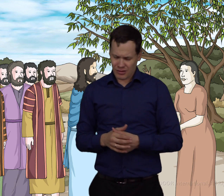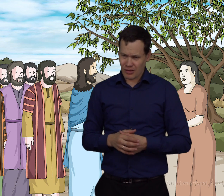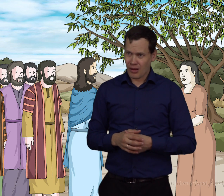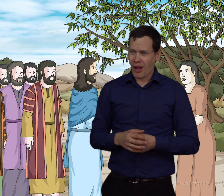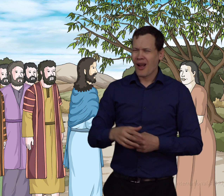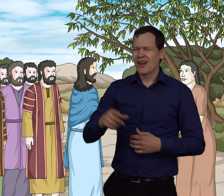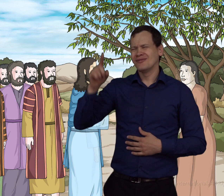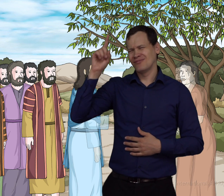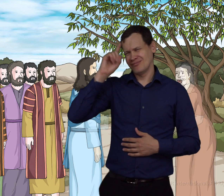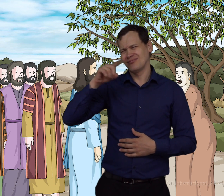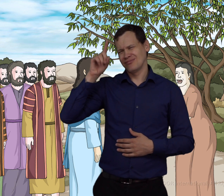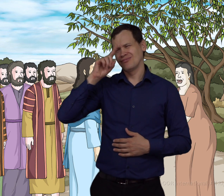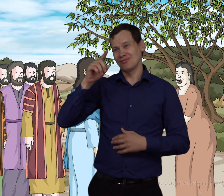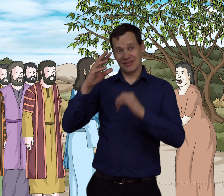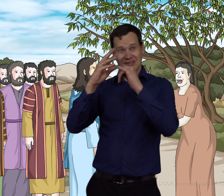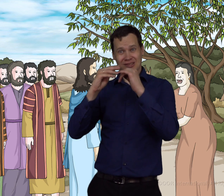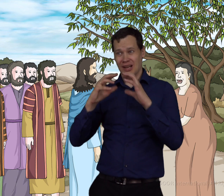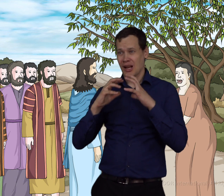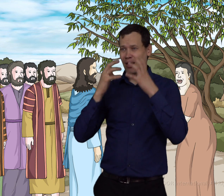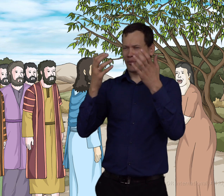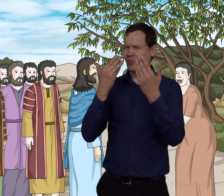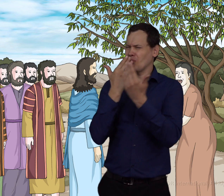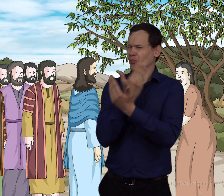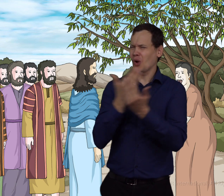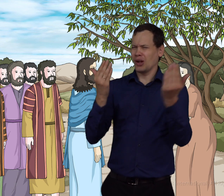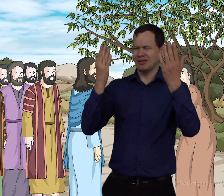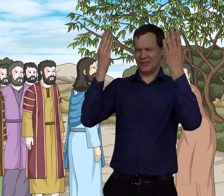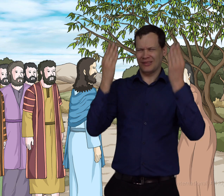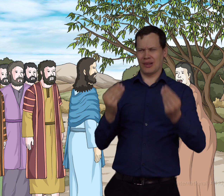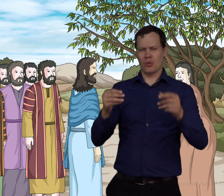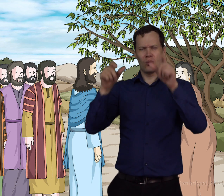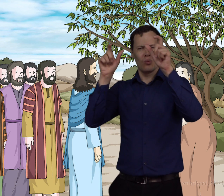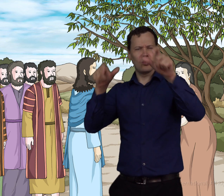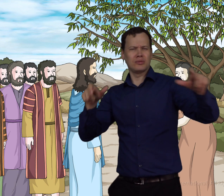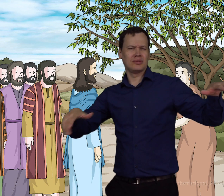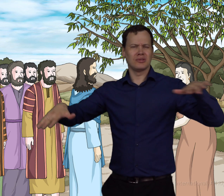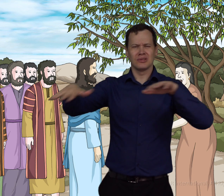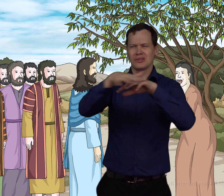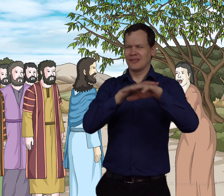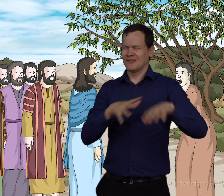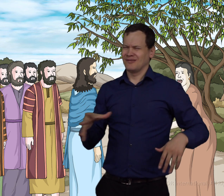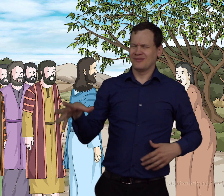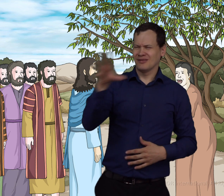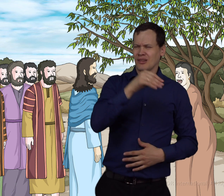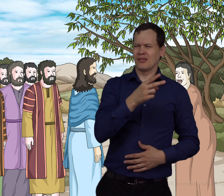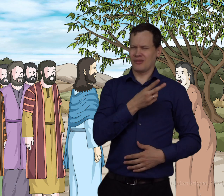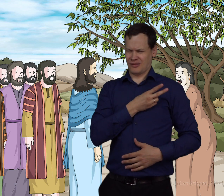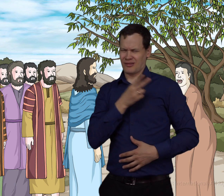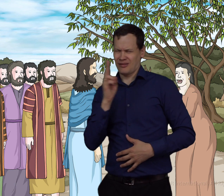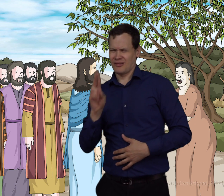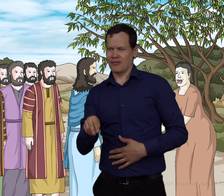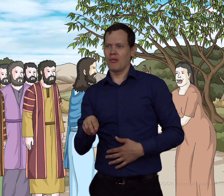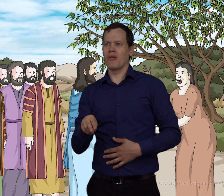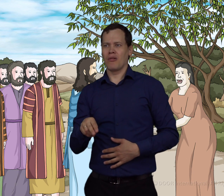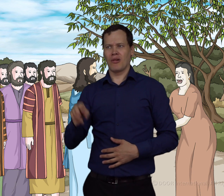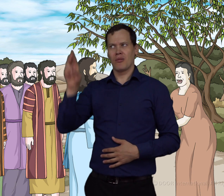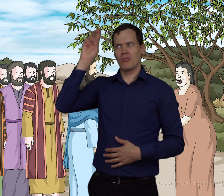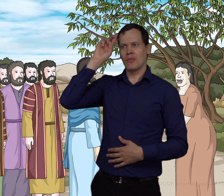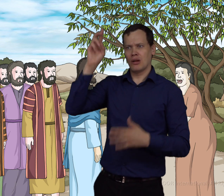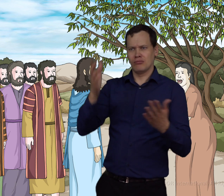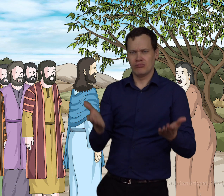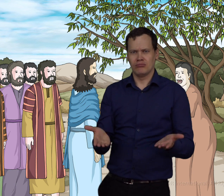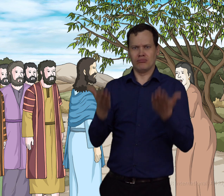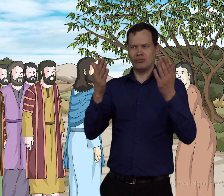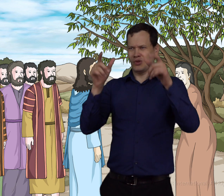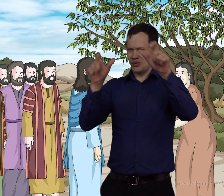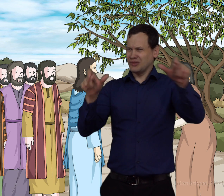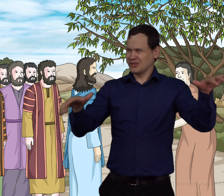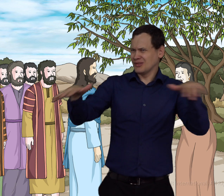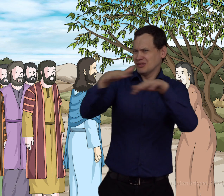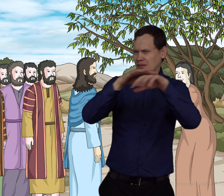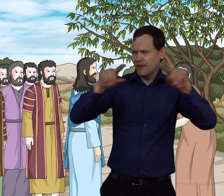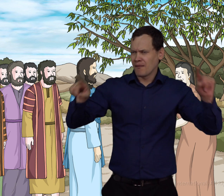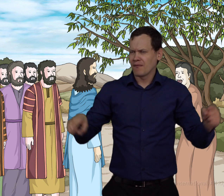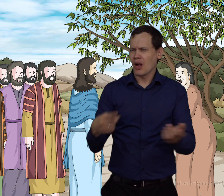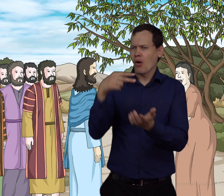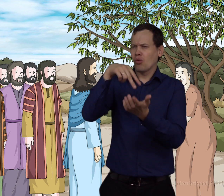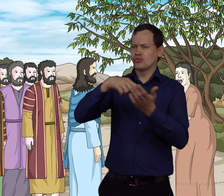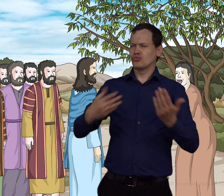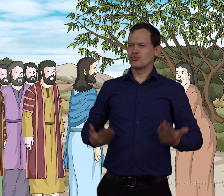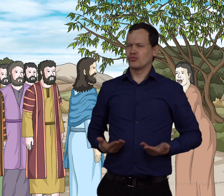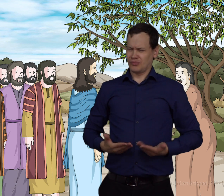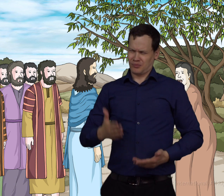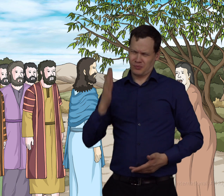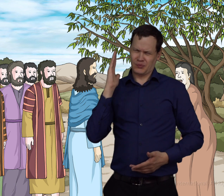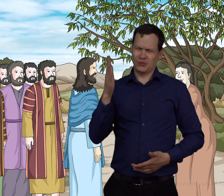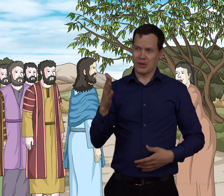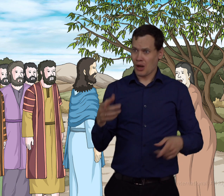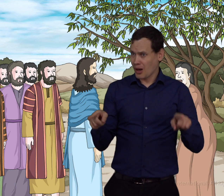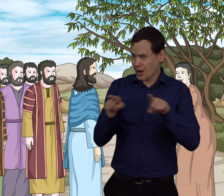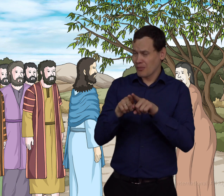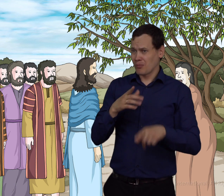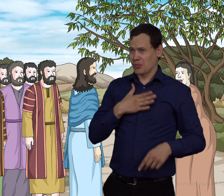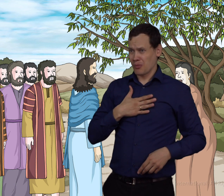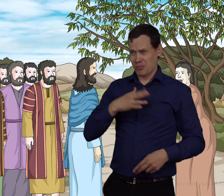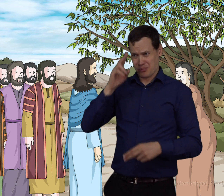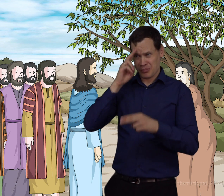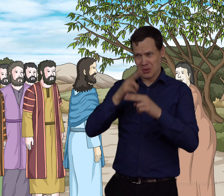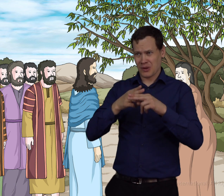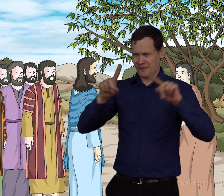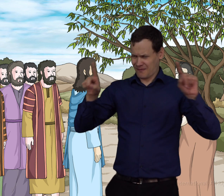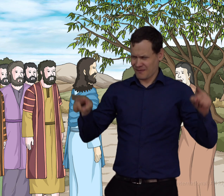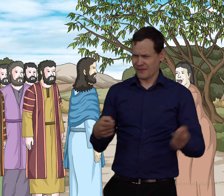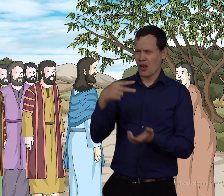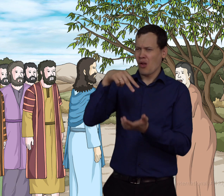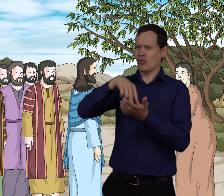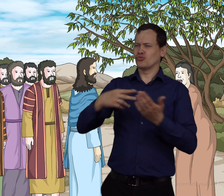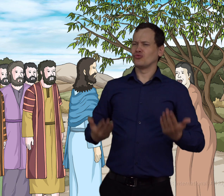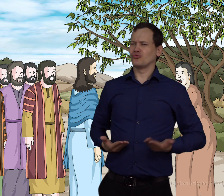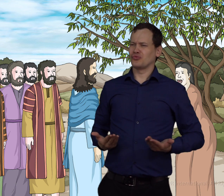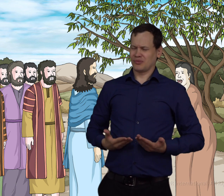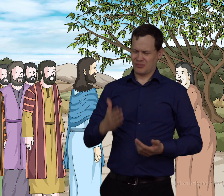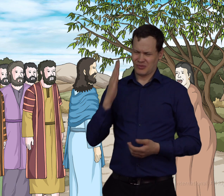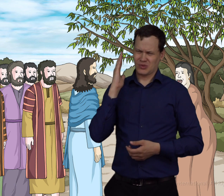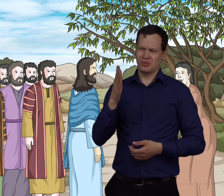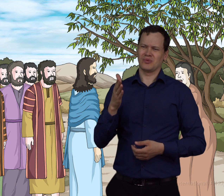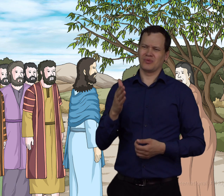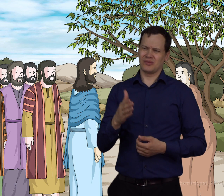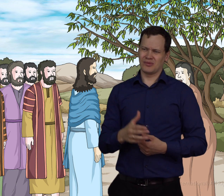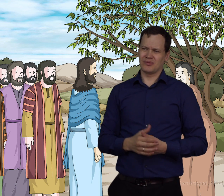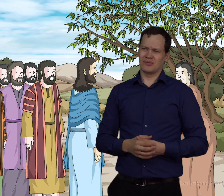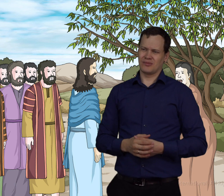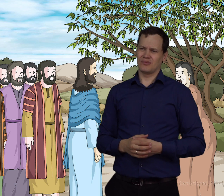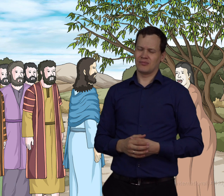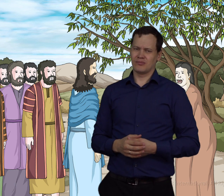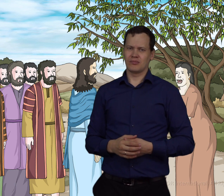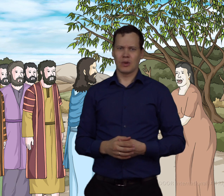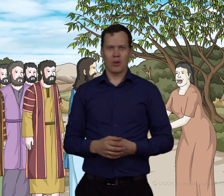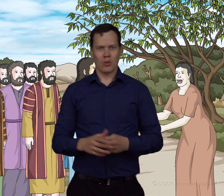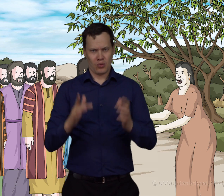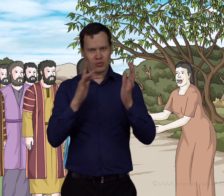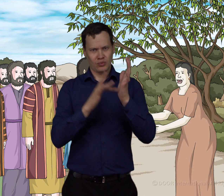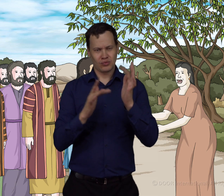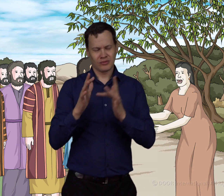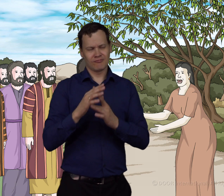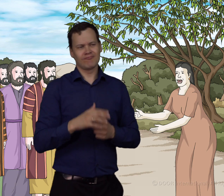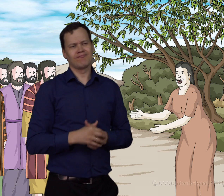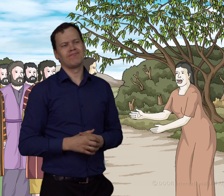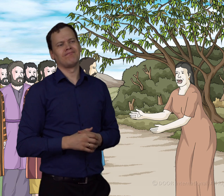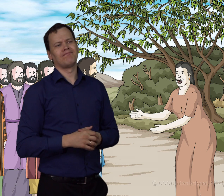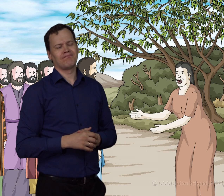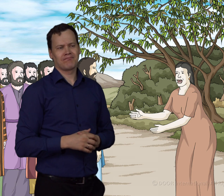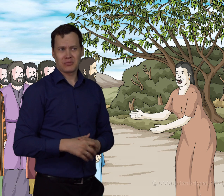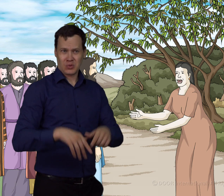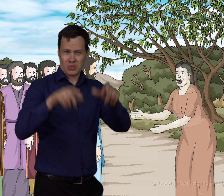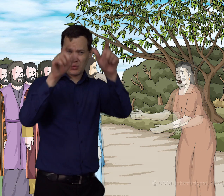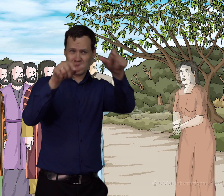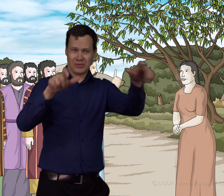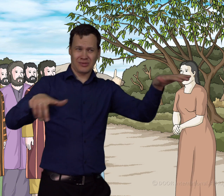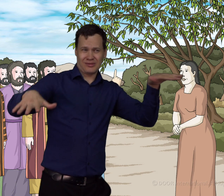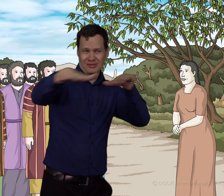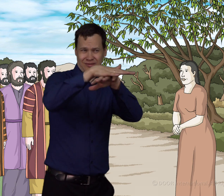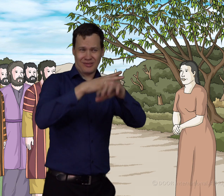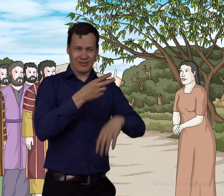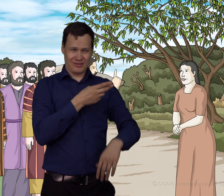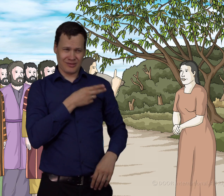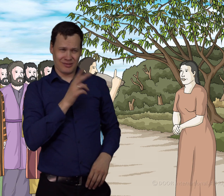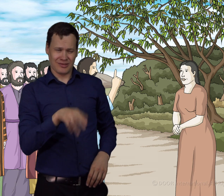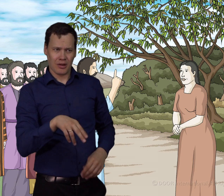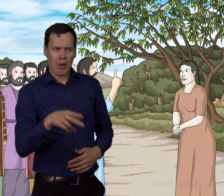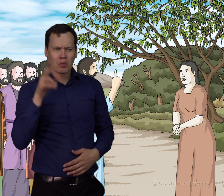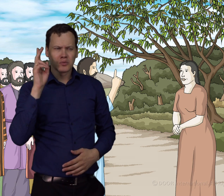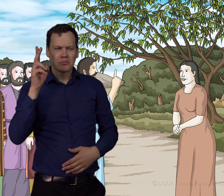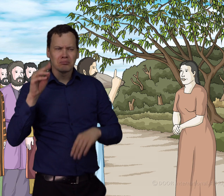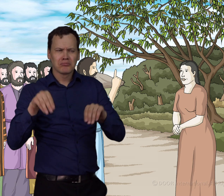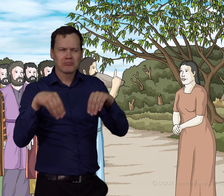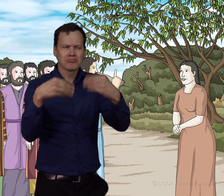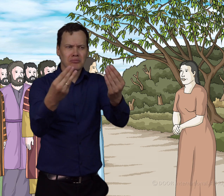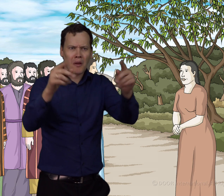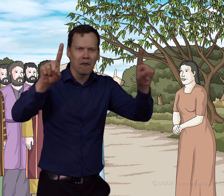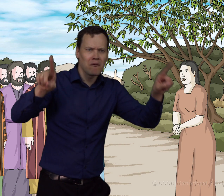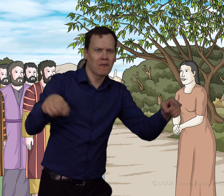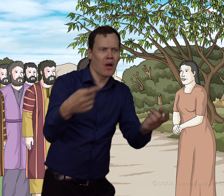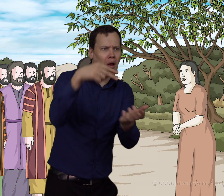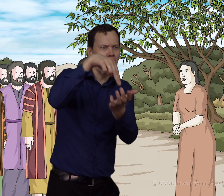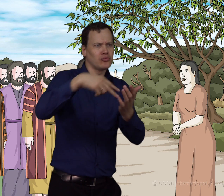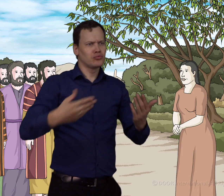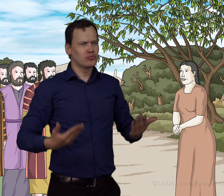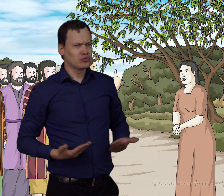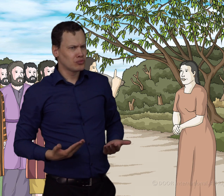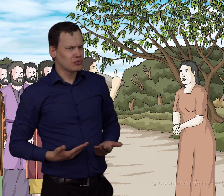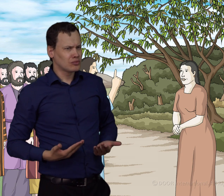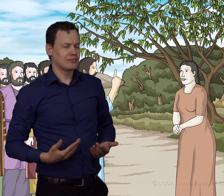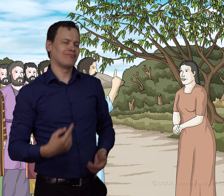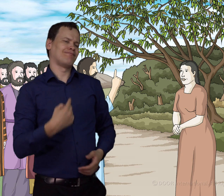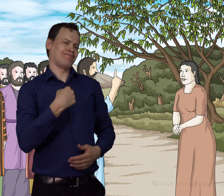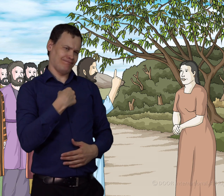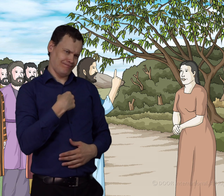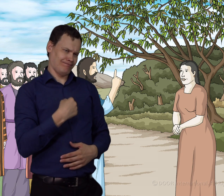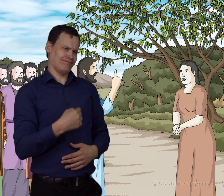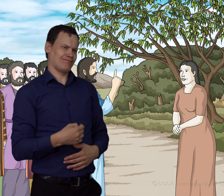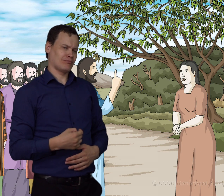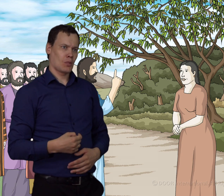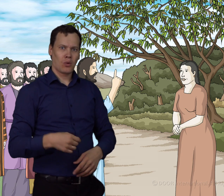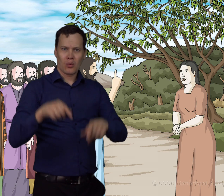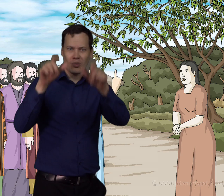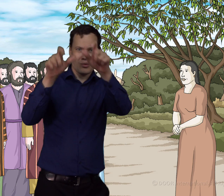But even now I know that God will give You whatever You ask of Him.” “Your brother will rise again,” Jesus told her.